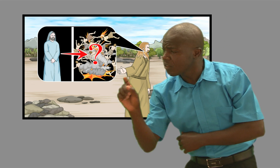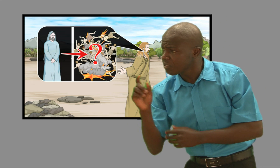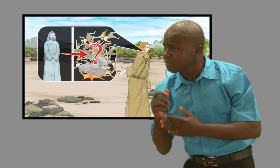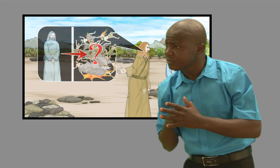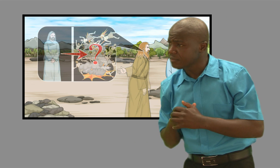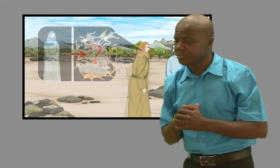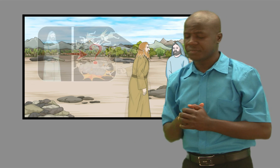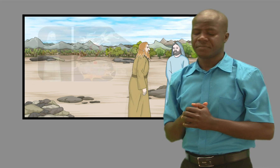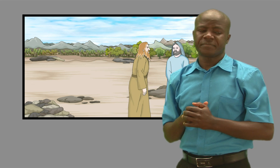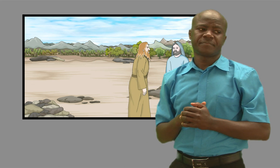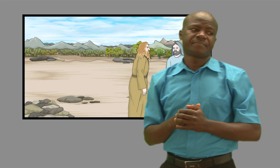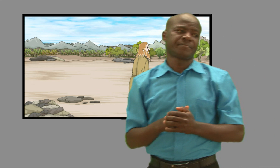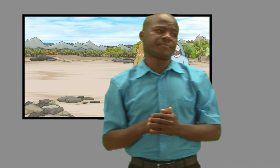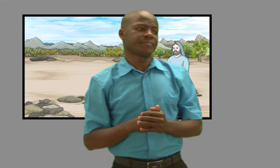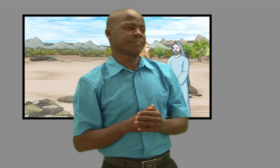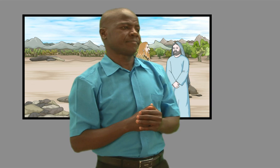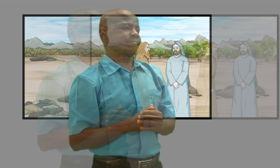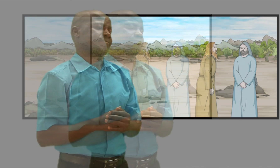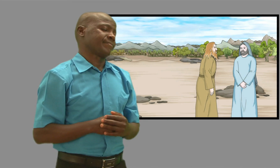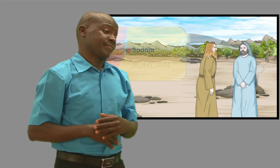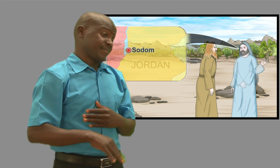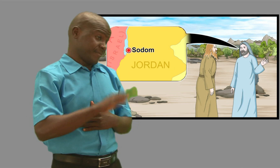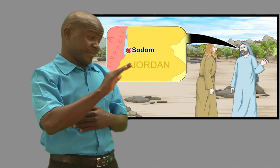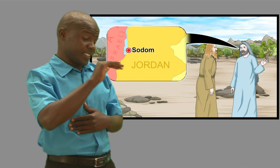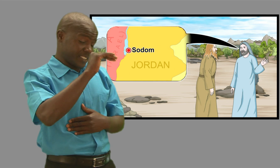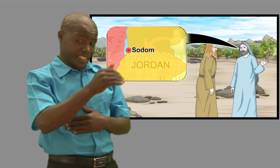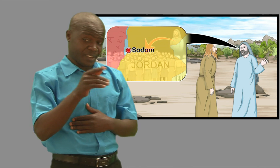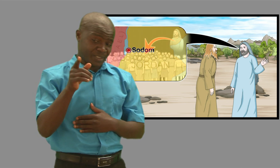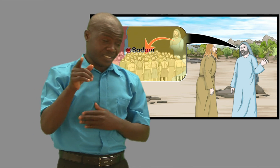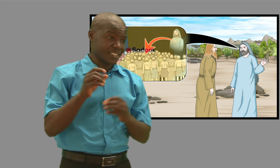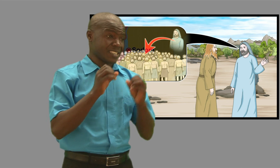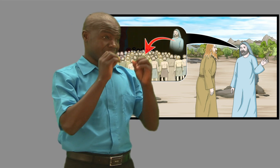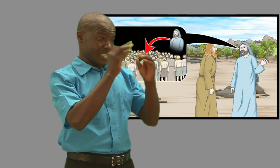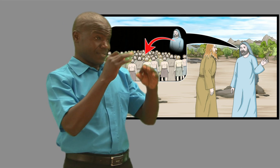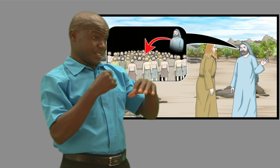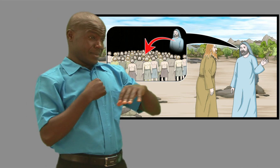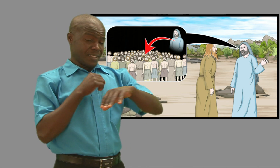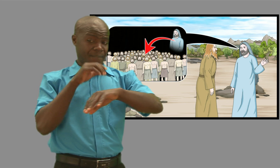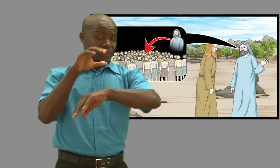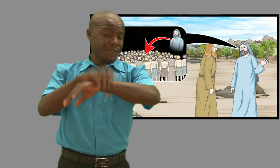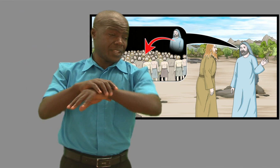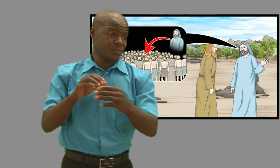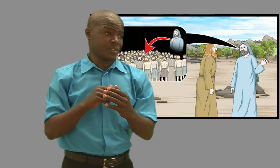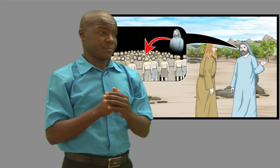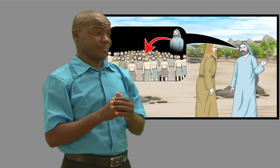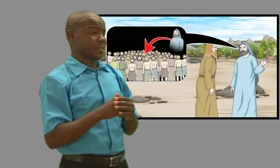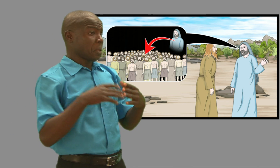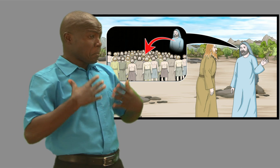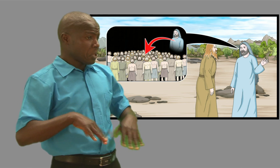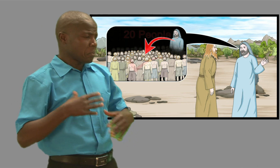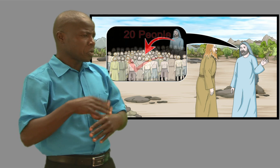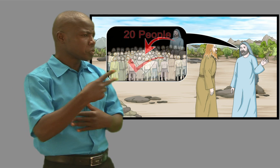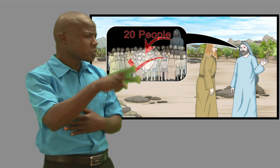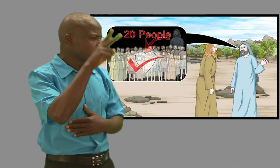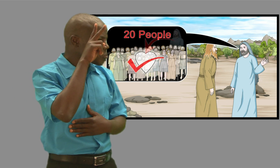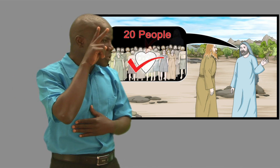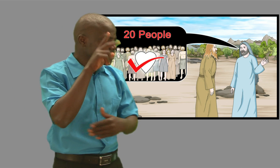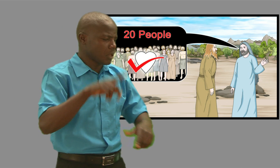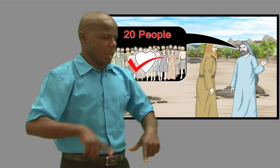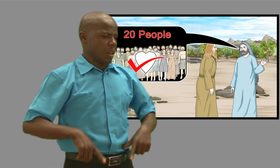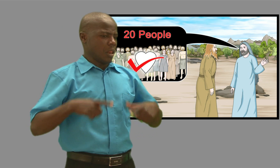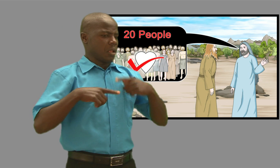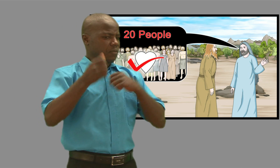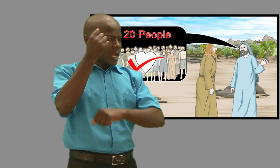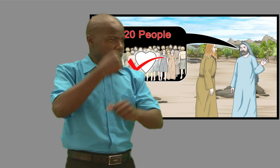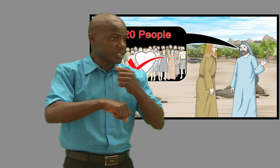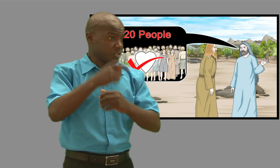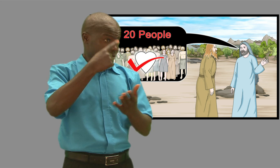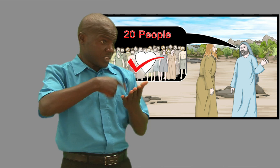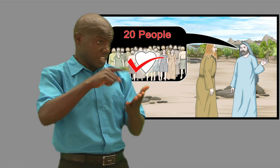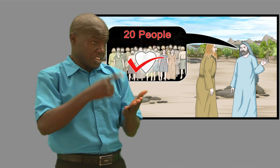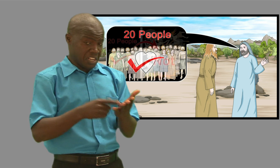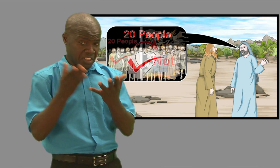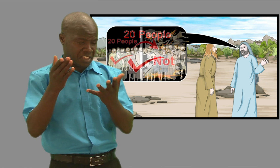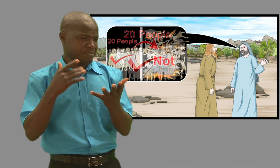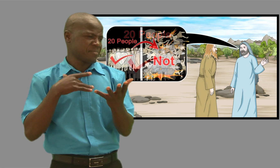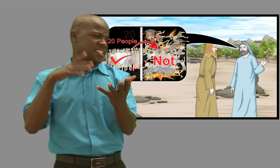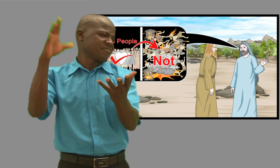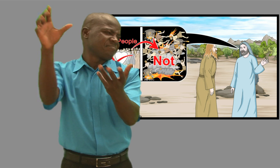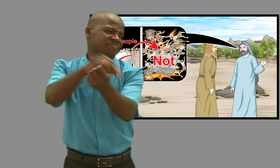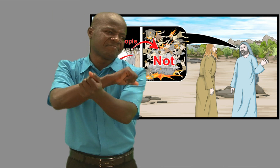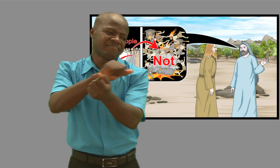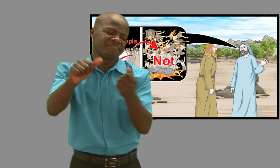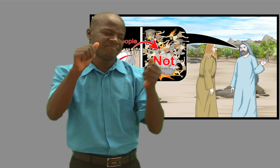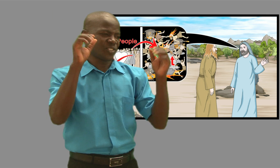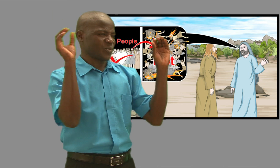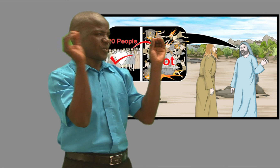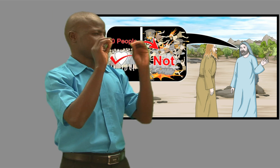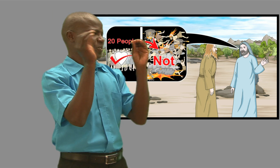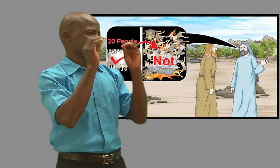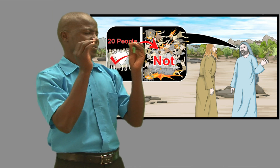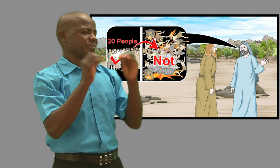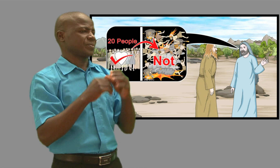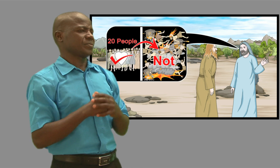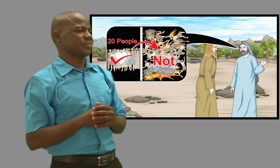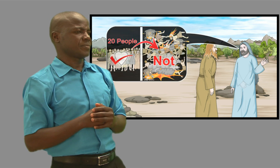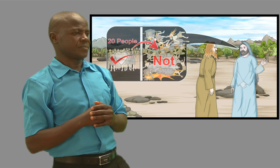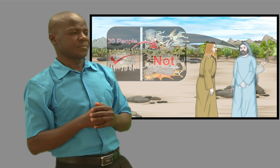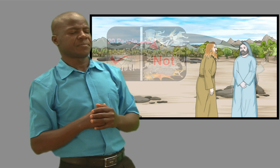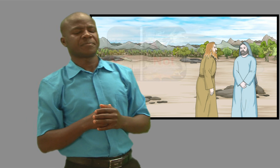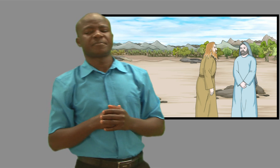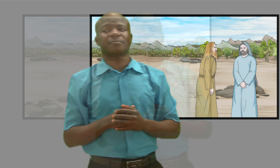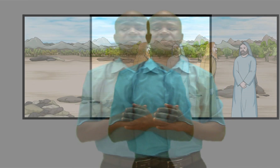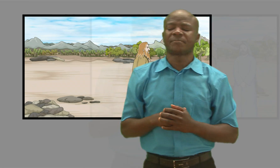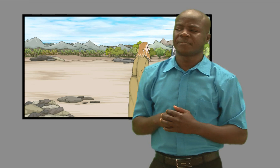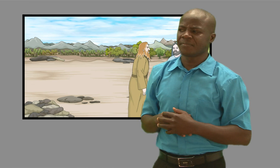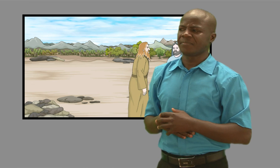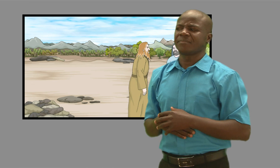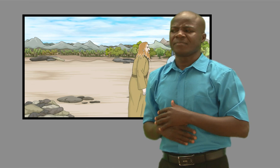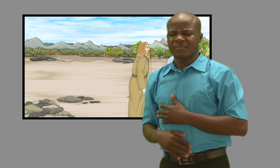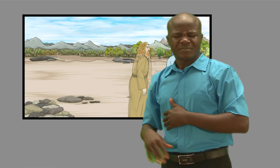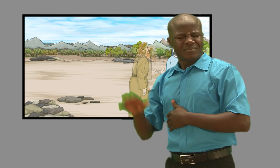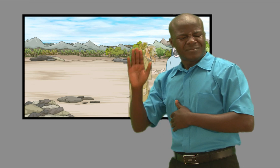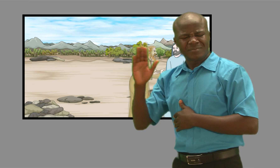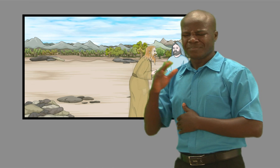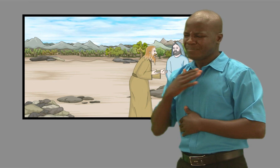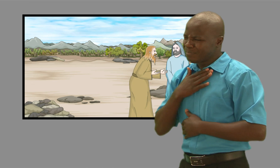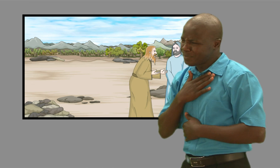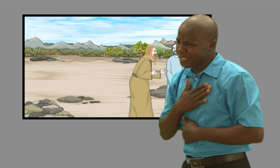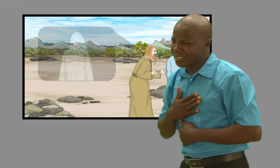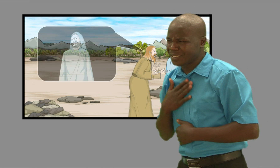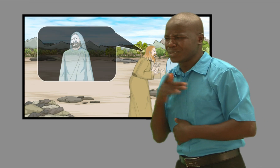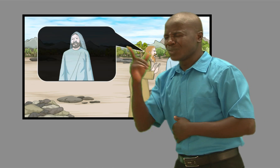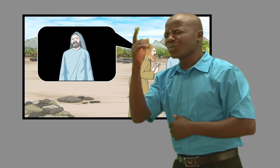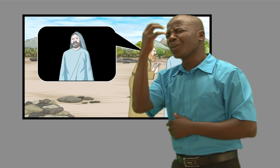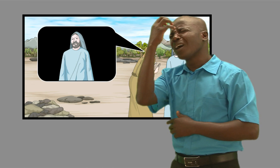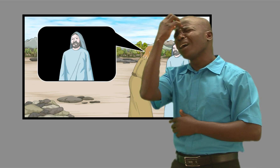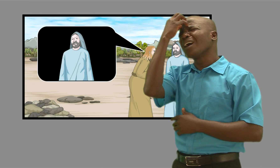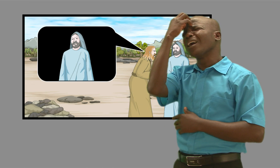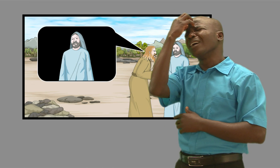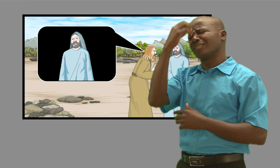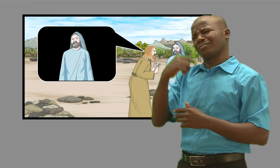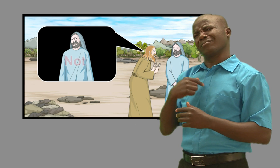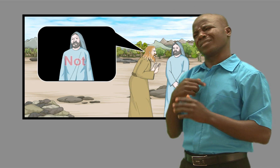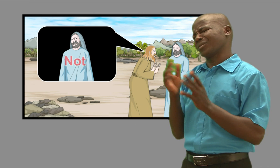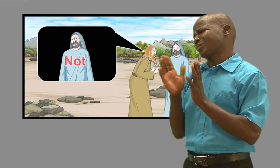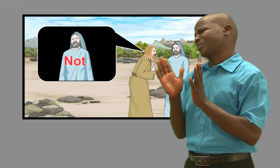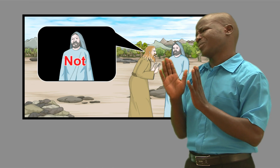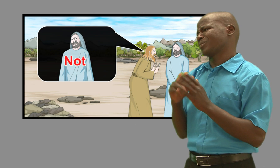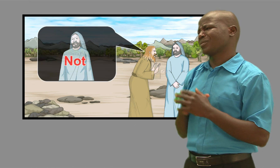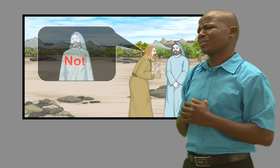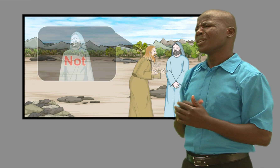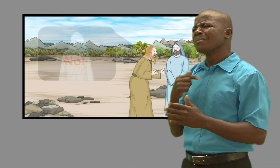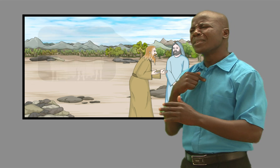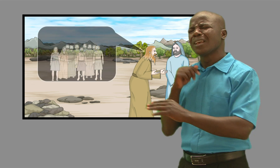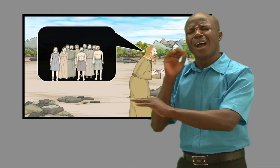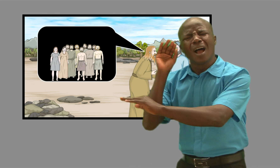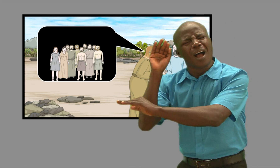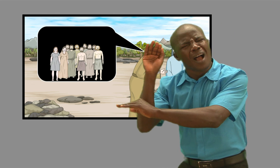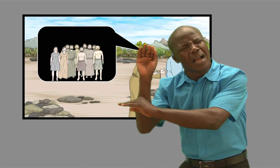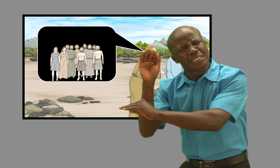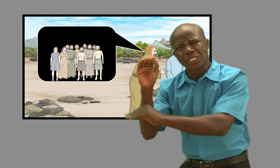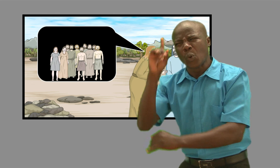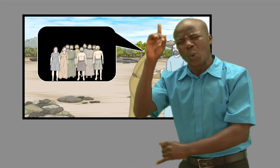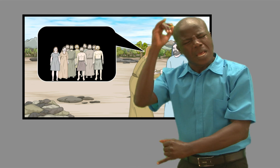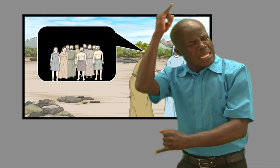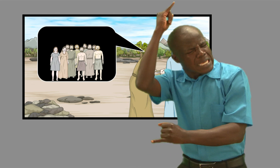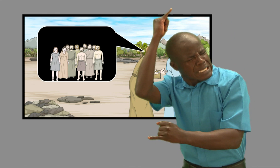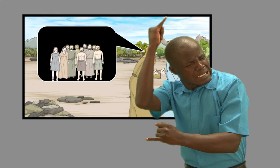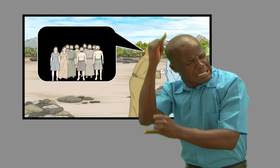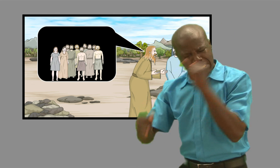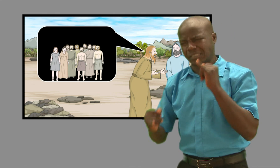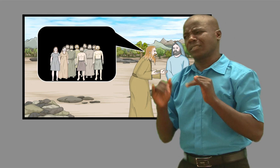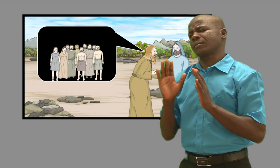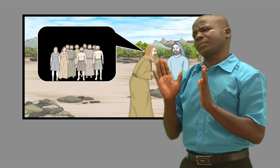He answered, “On account of the twenty, I will not destroy it.” Finally, Abraham said, “May the Lord not be angry, but let me speak once more.